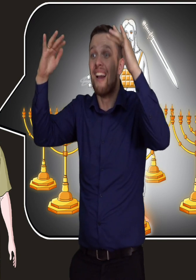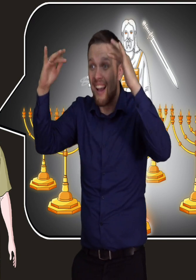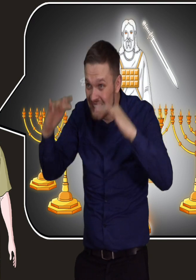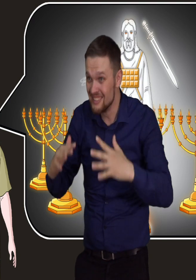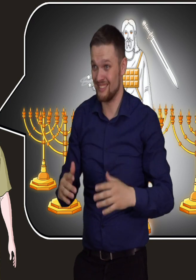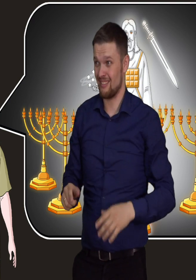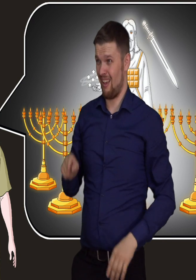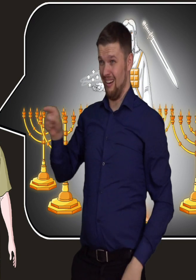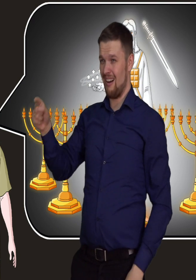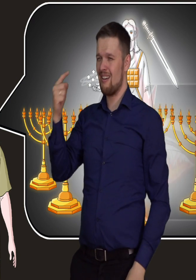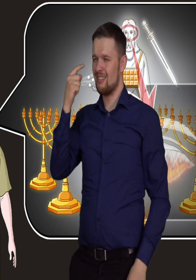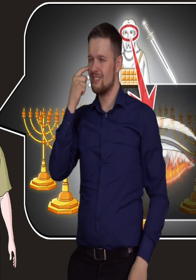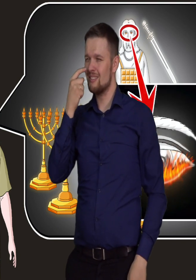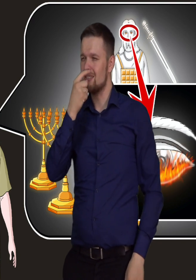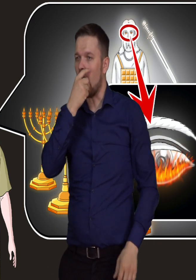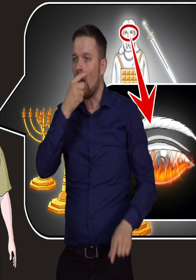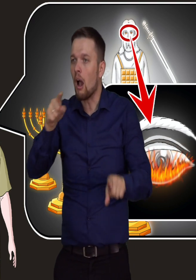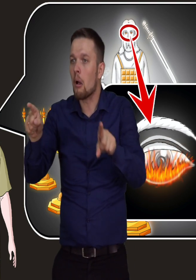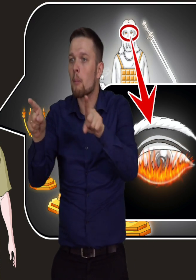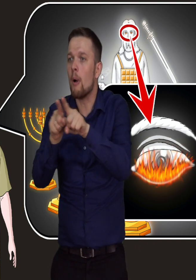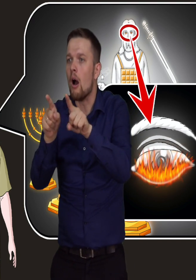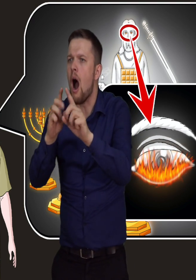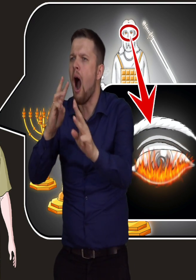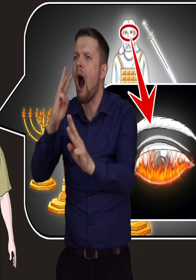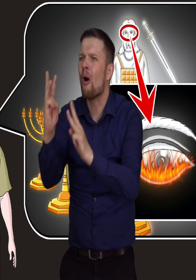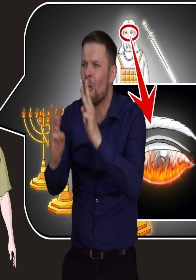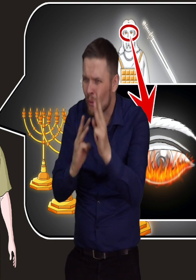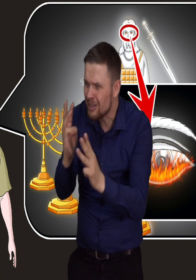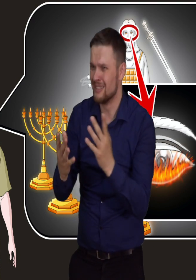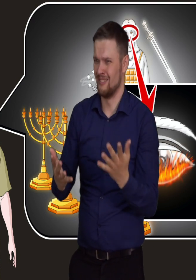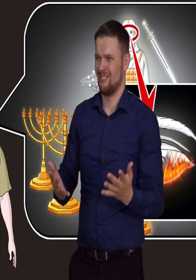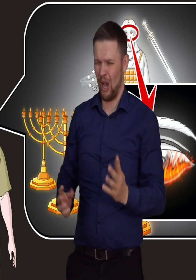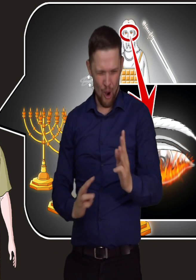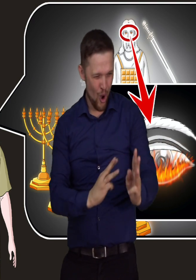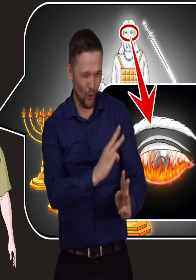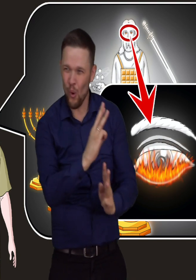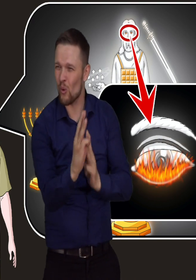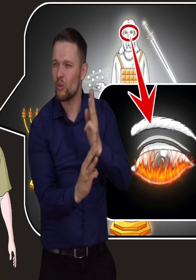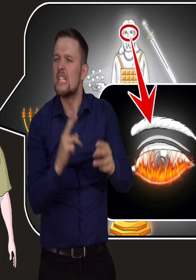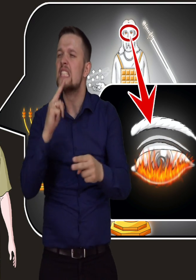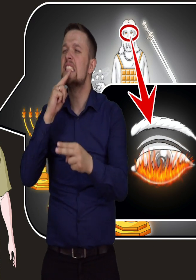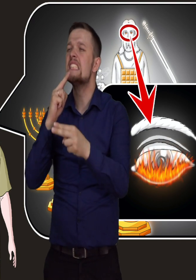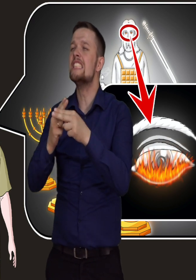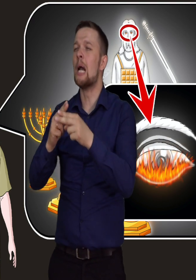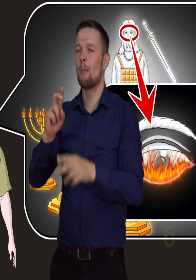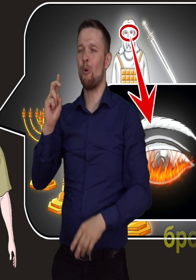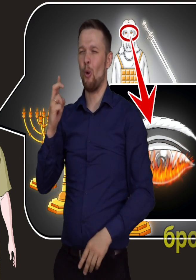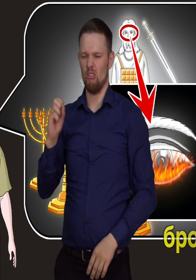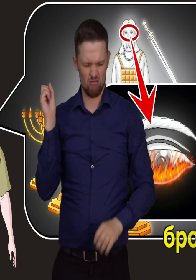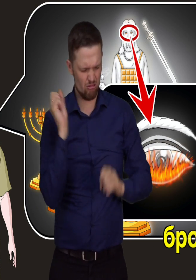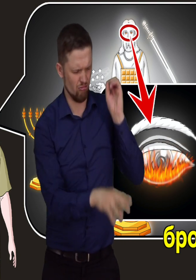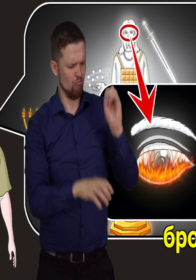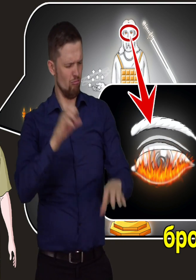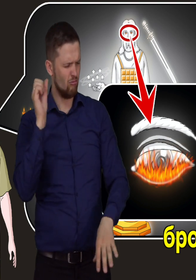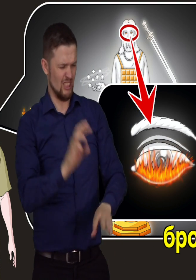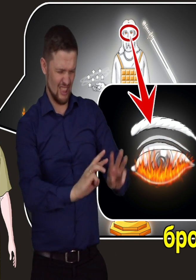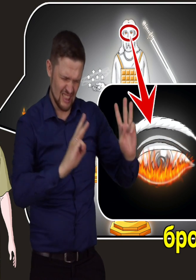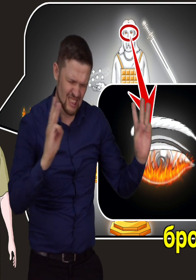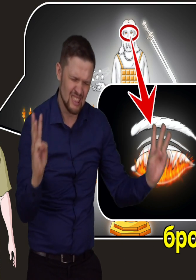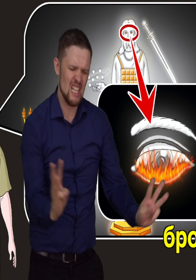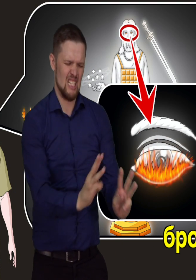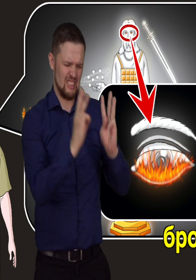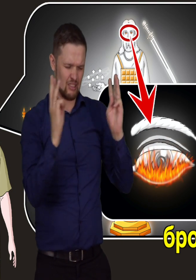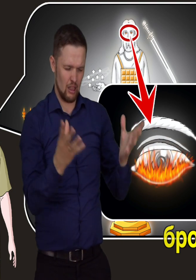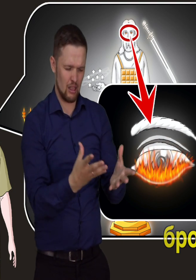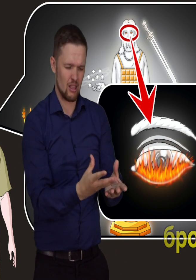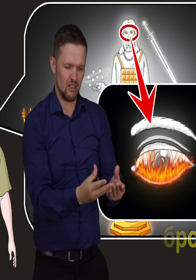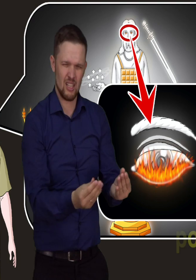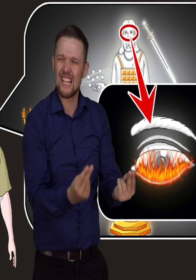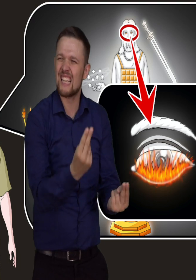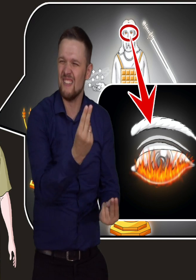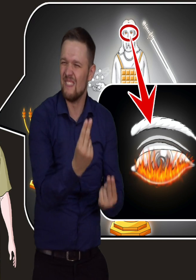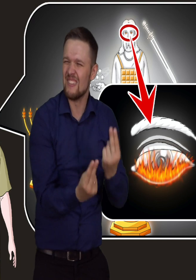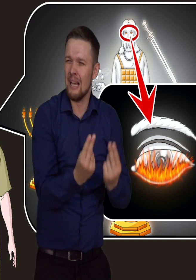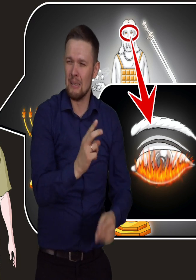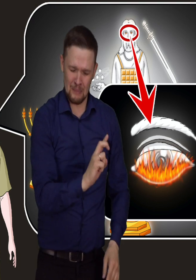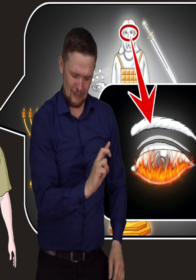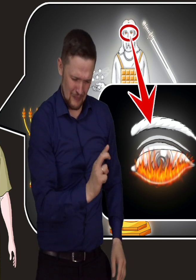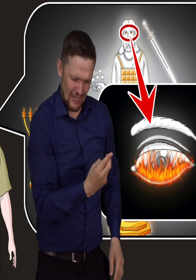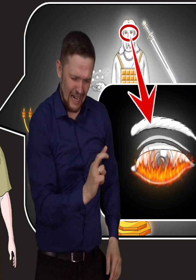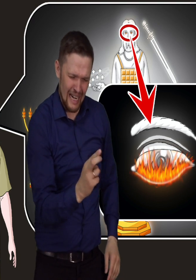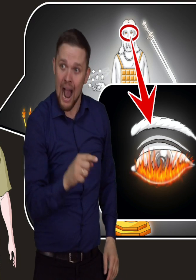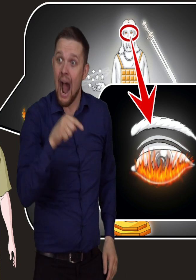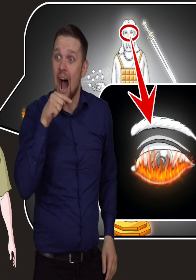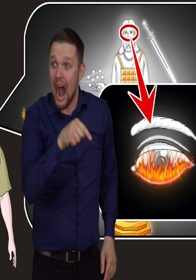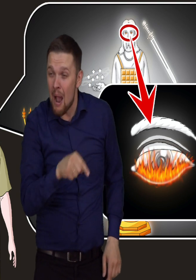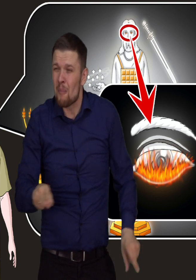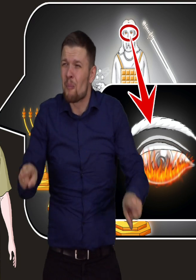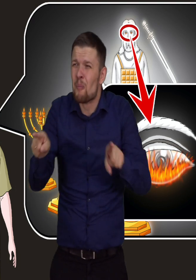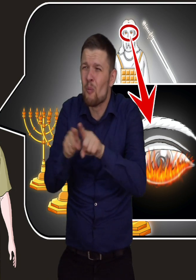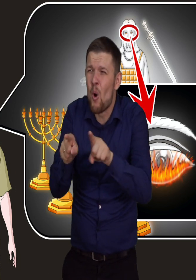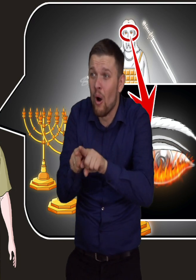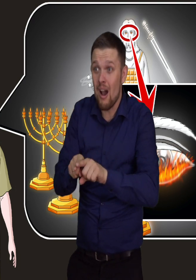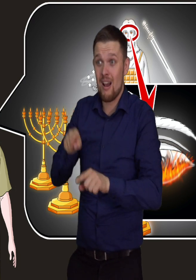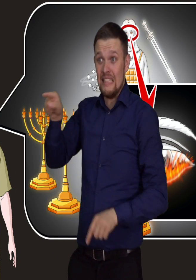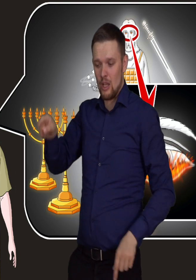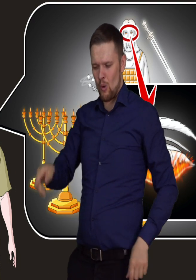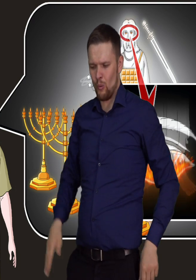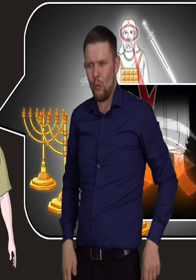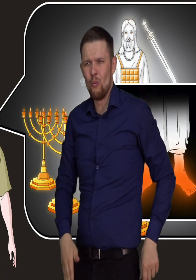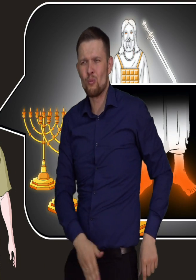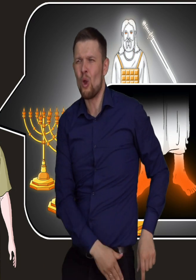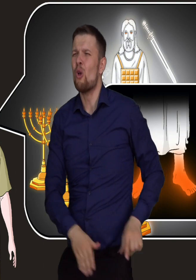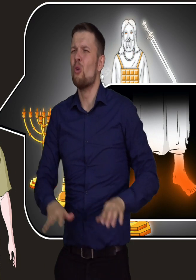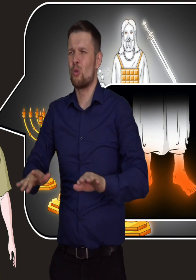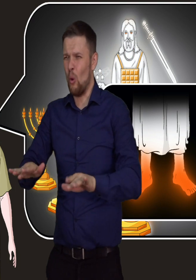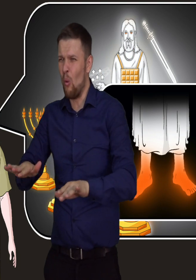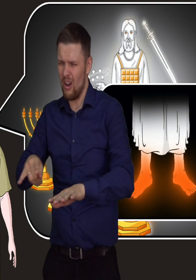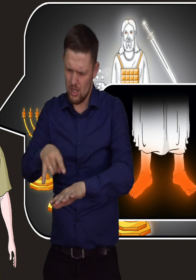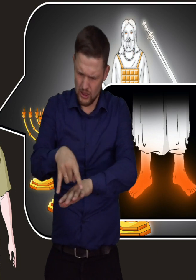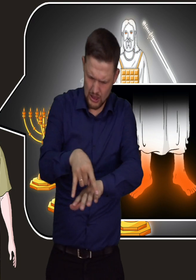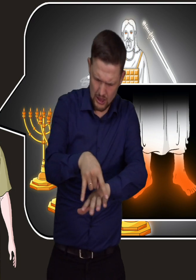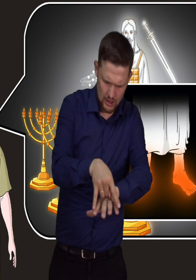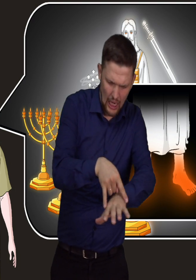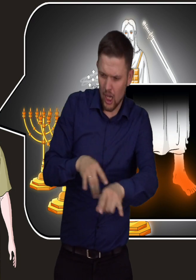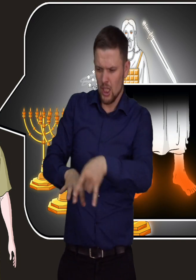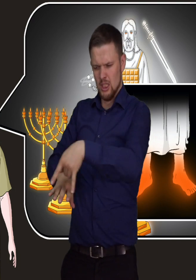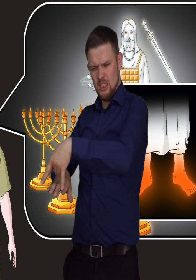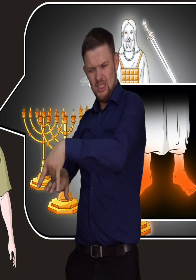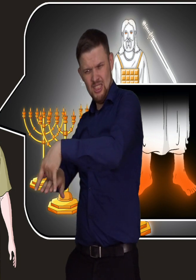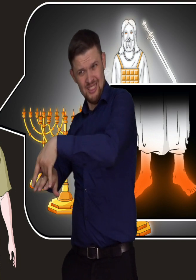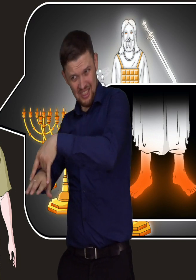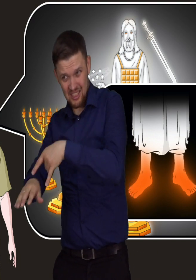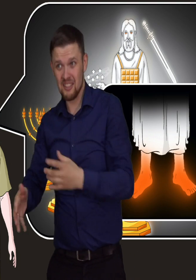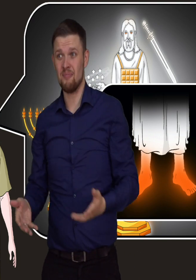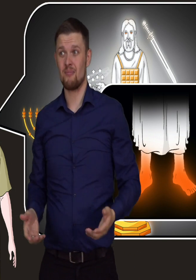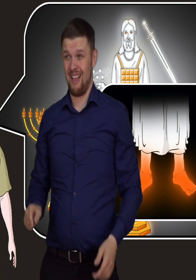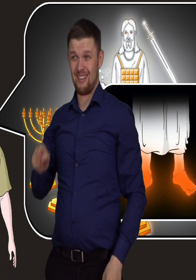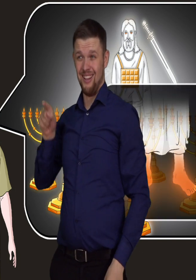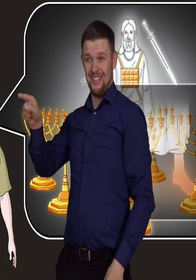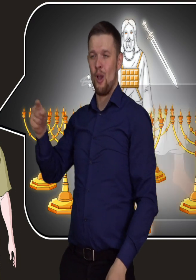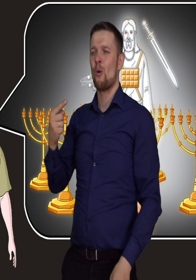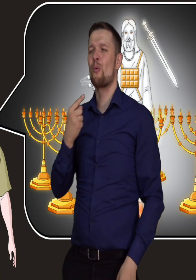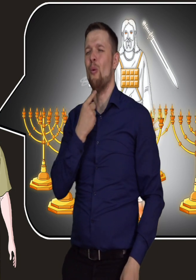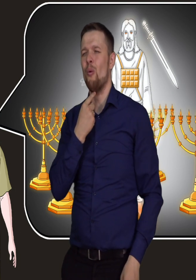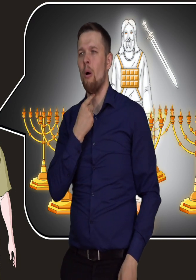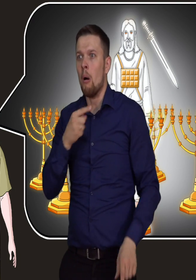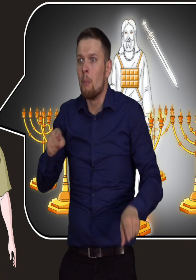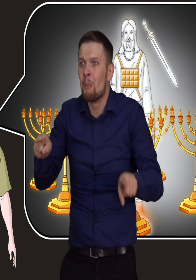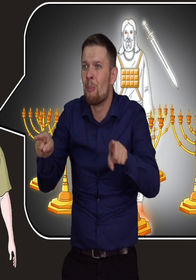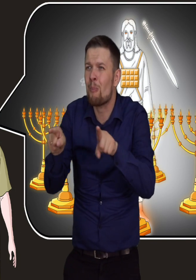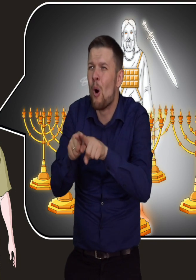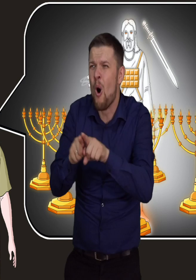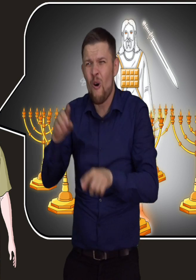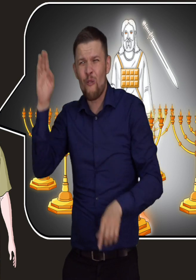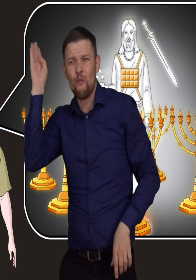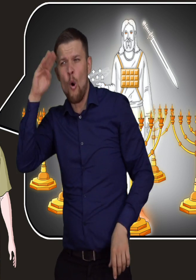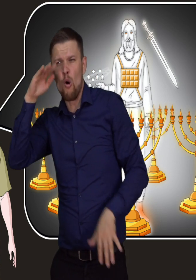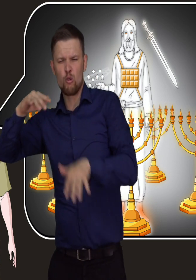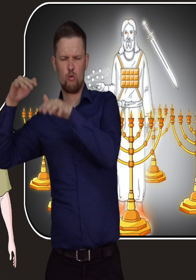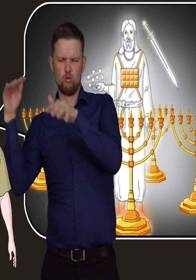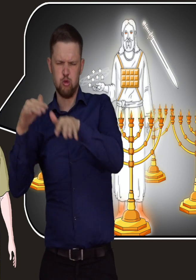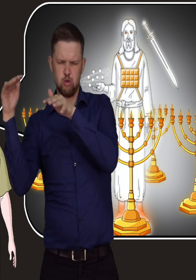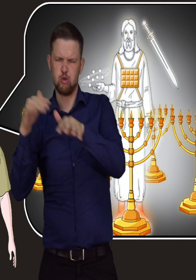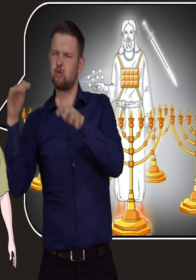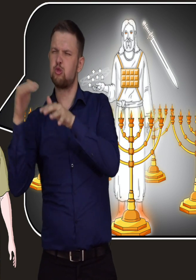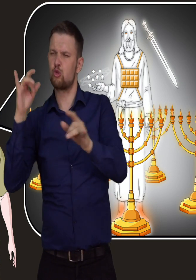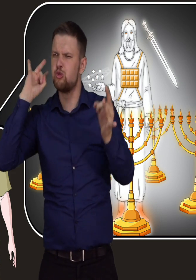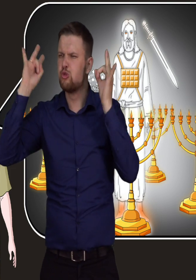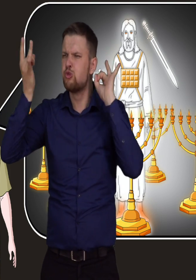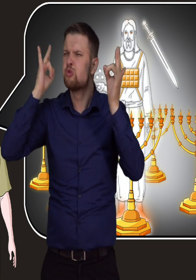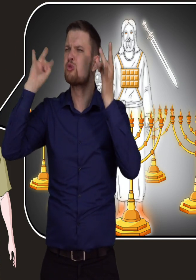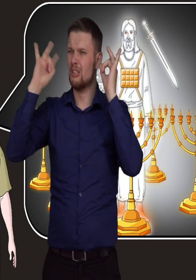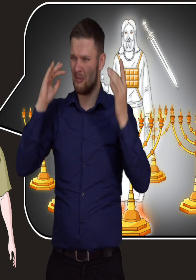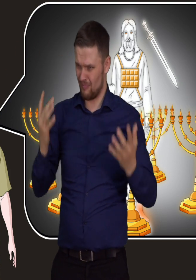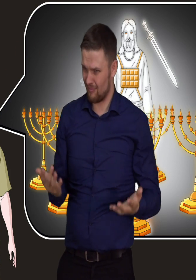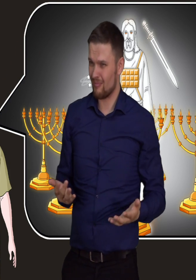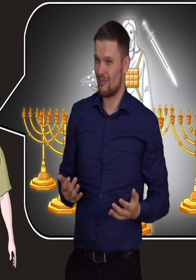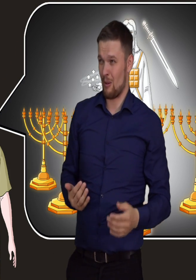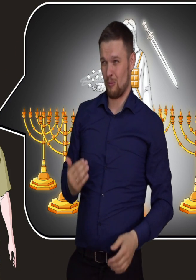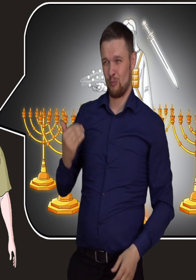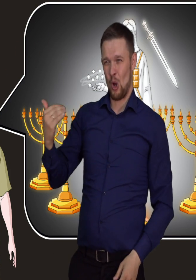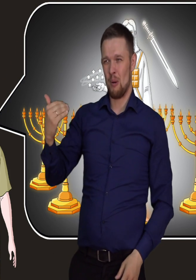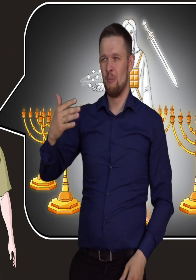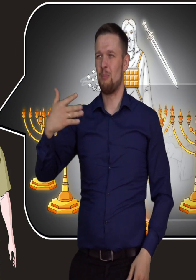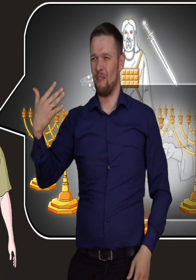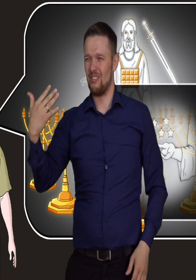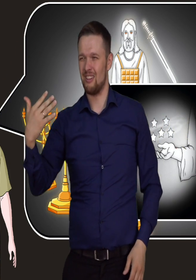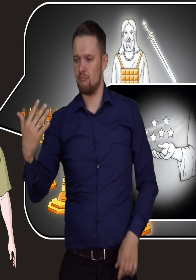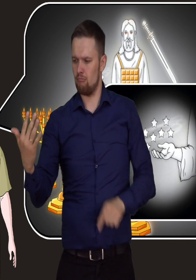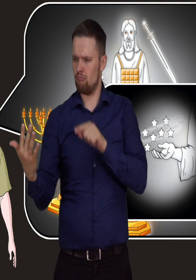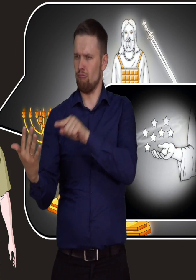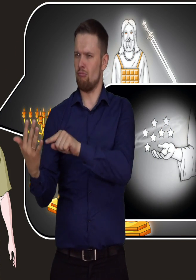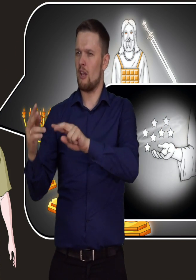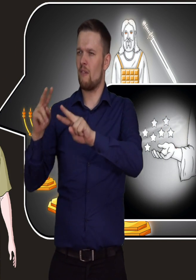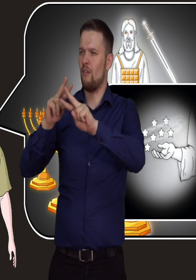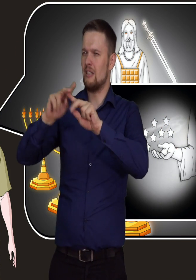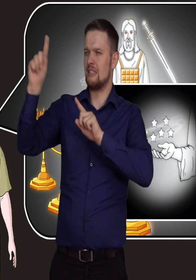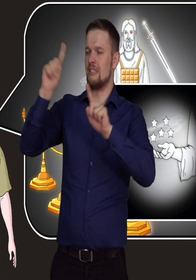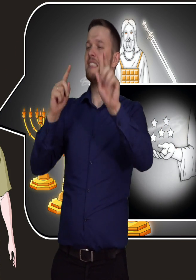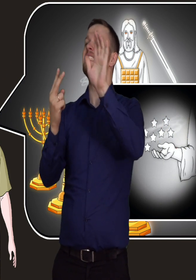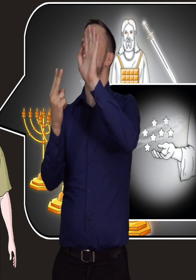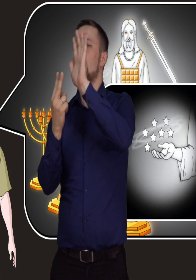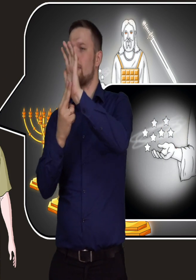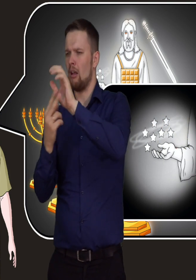The hair of His head was white like wool, as white as snow, and His eyes were like a blazing fire. His feet were like polished bronze refined in a furnace, and His voice was like the roar of many waters.